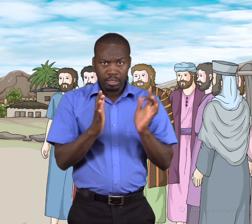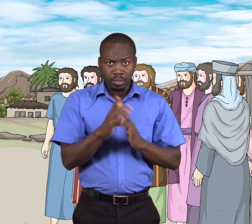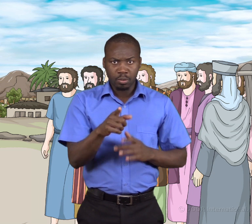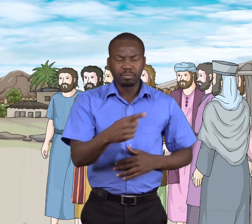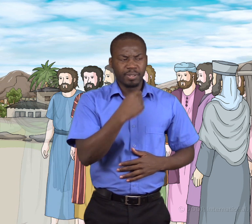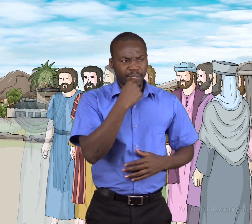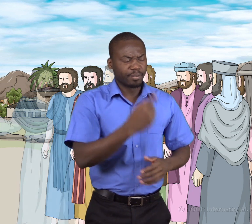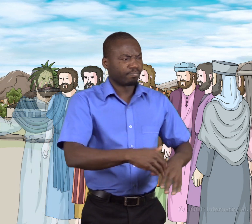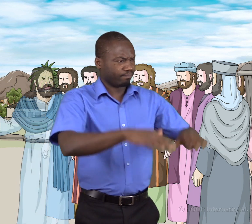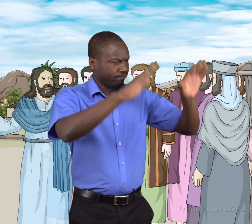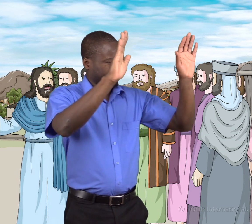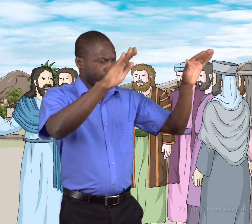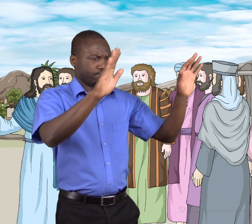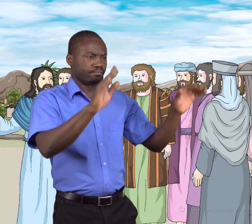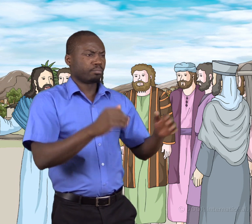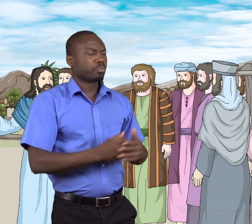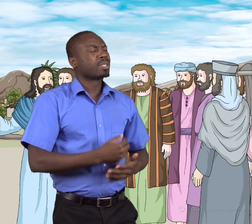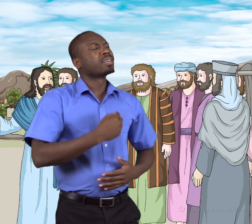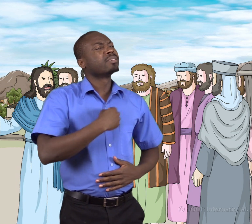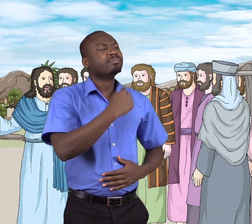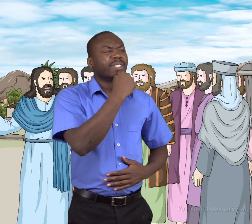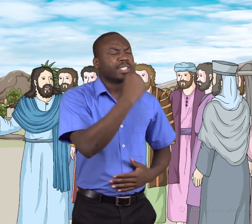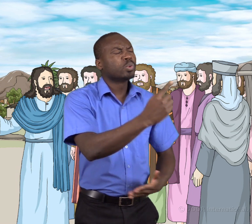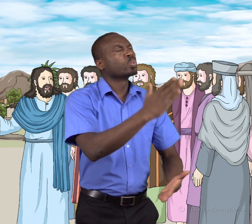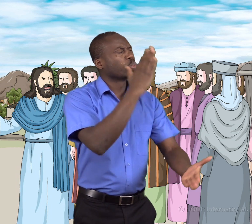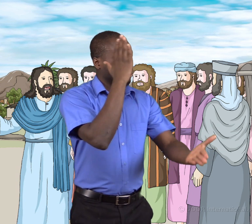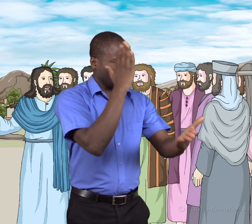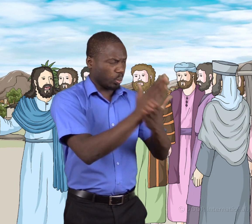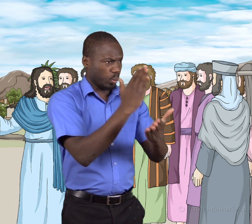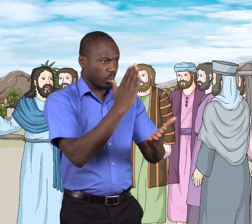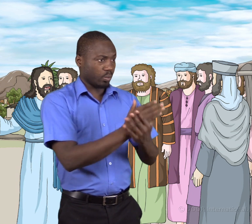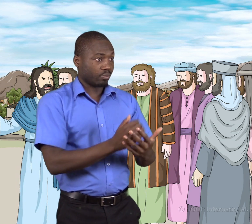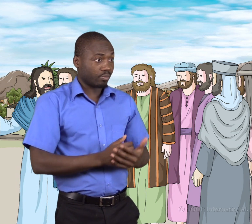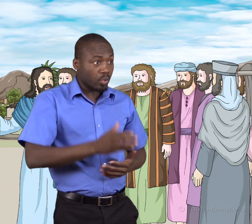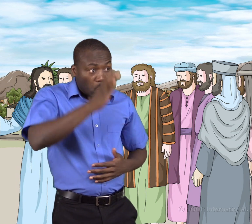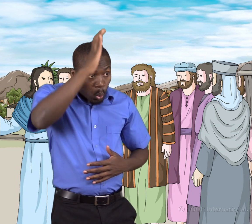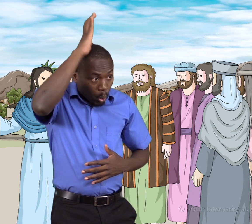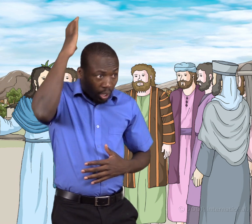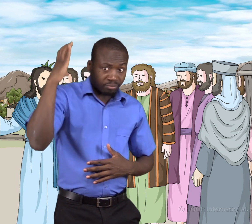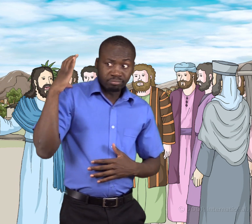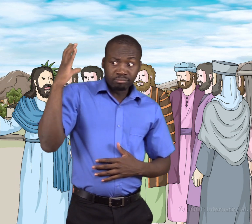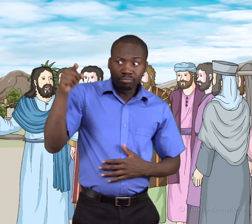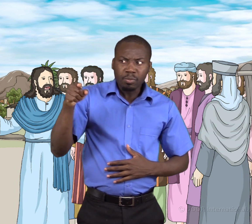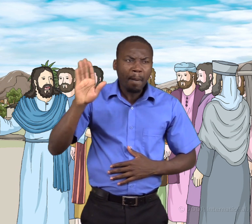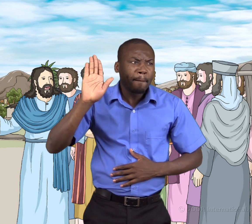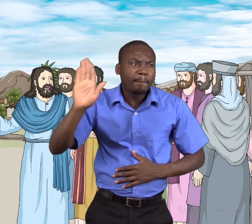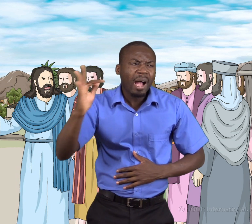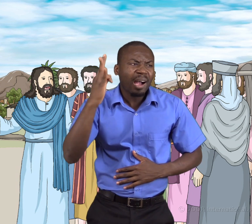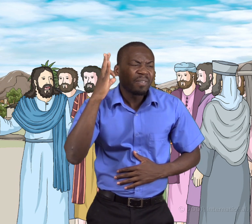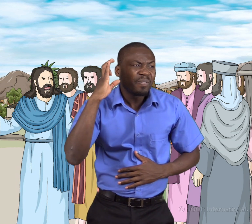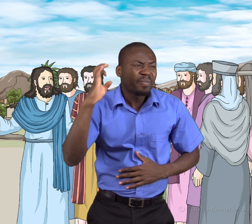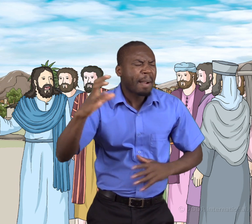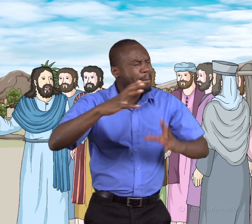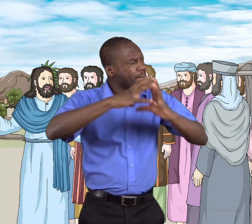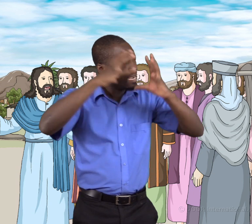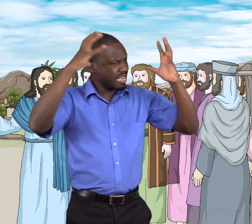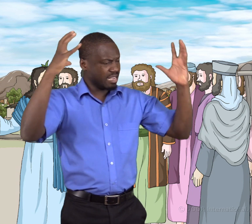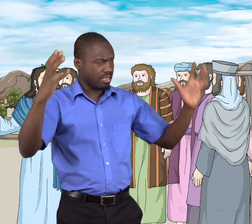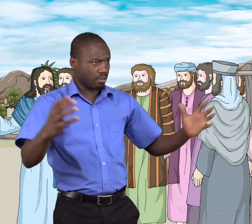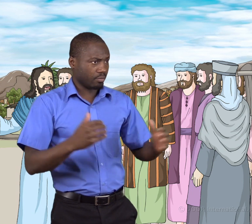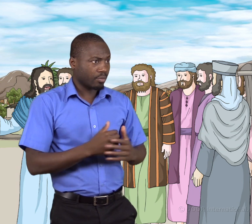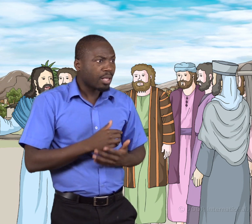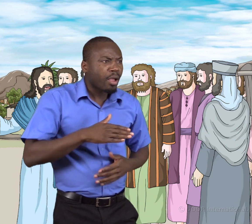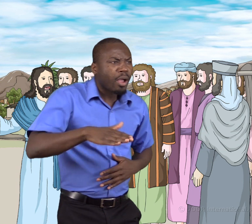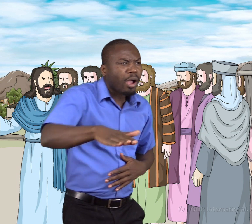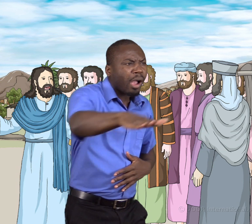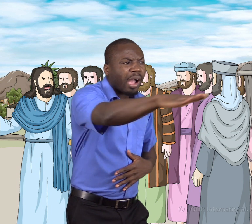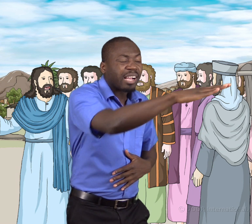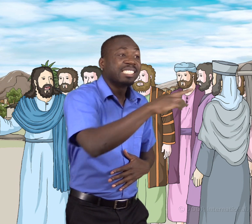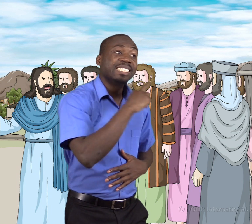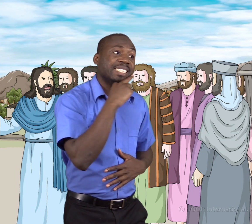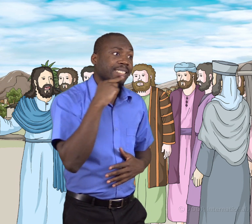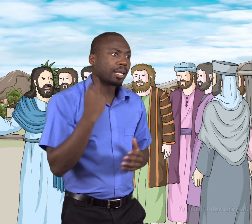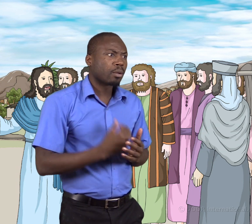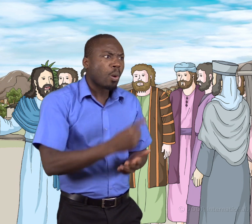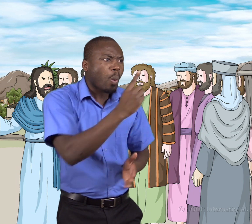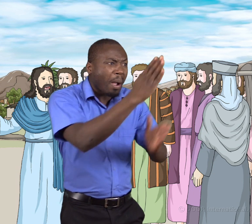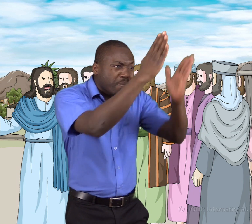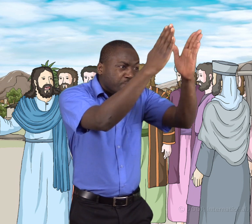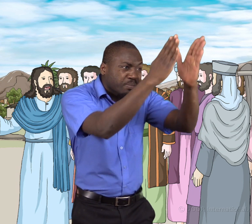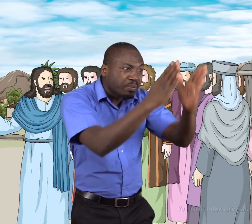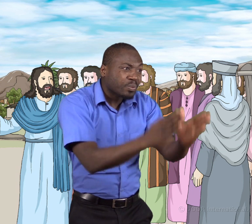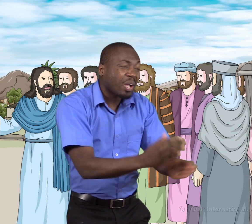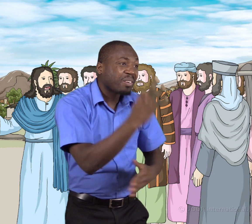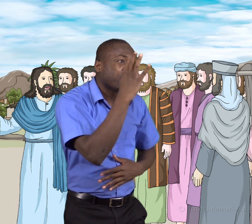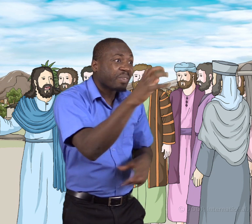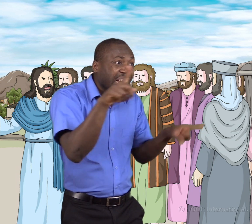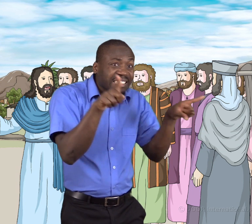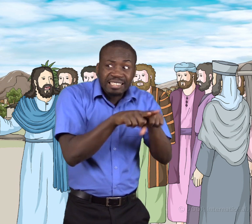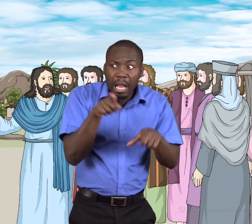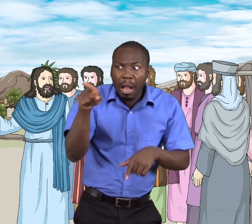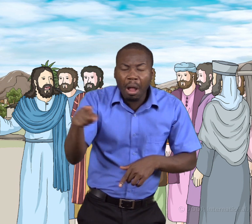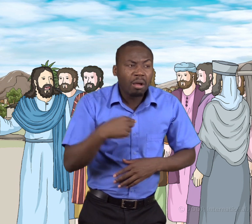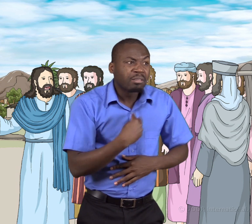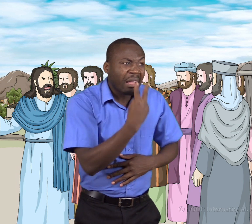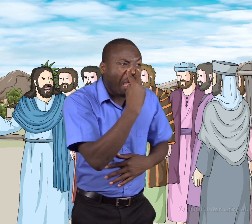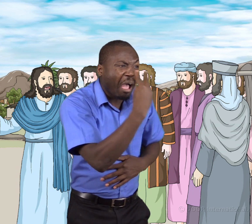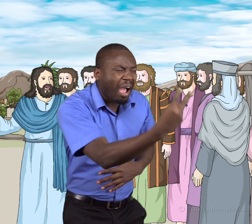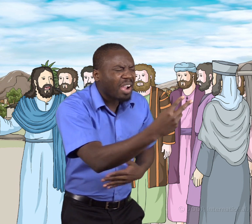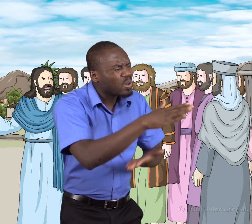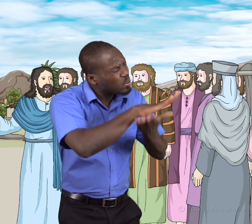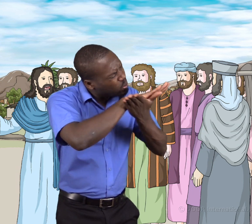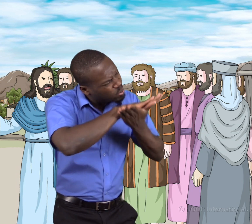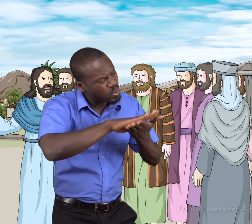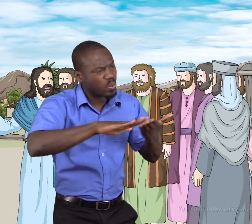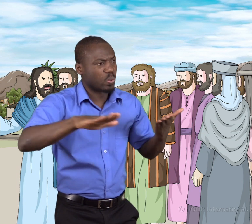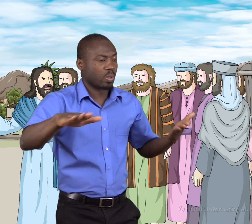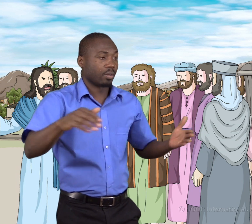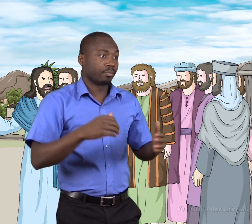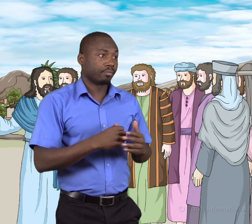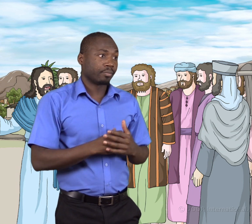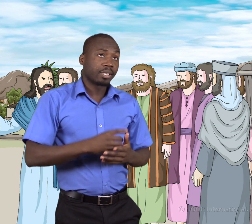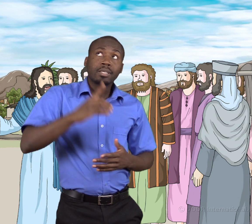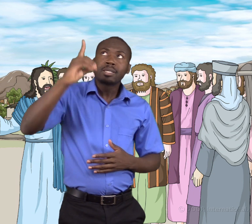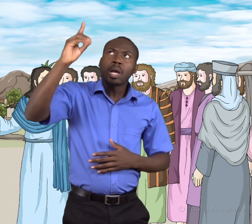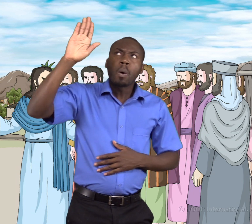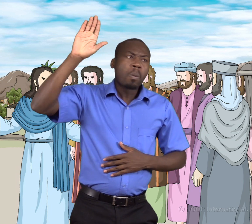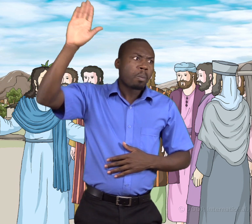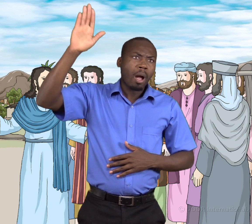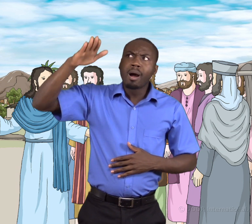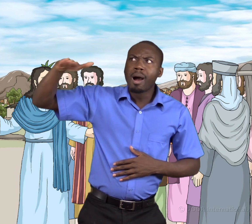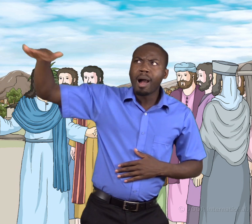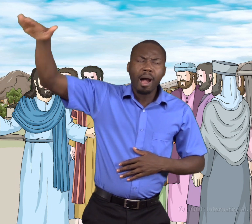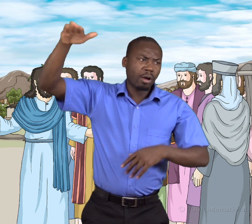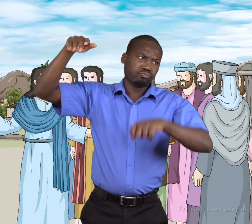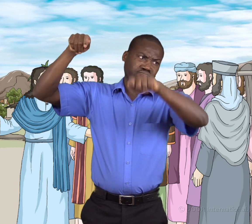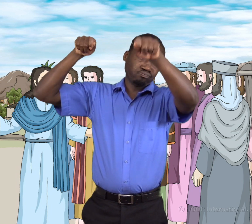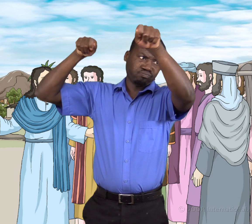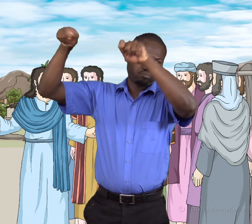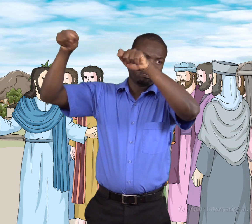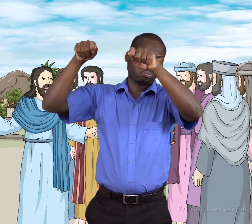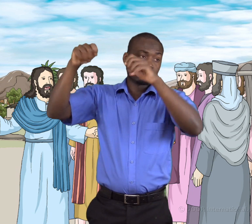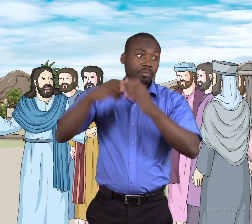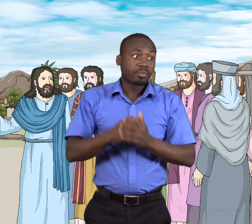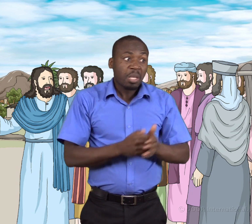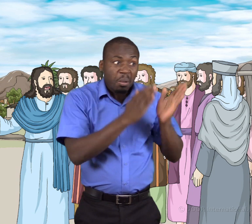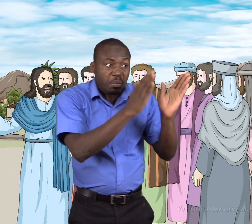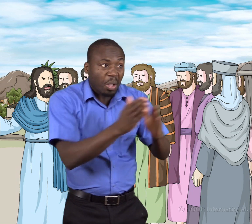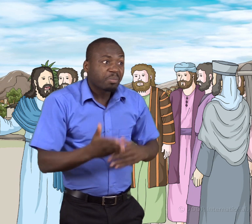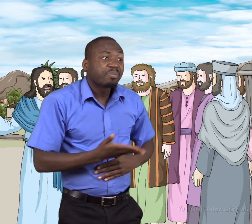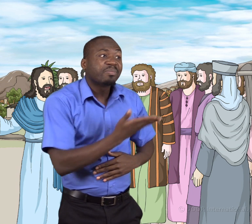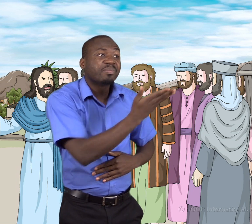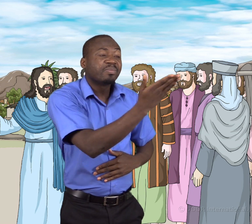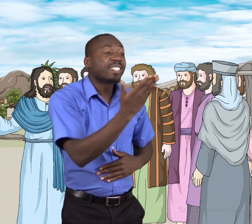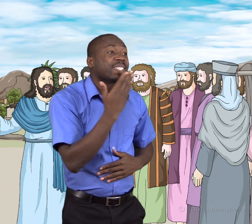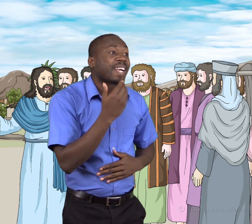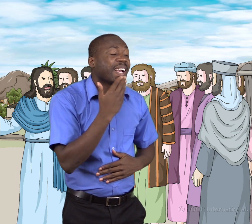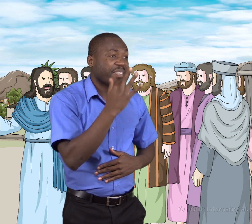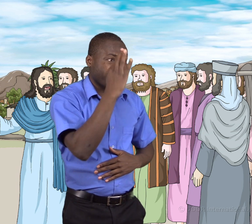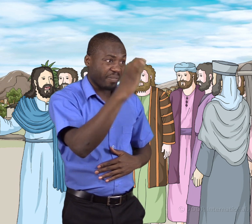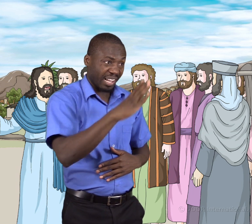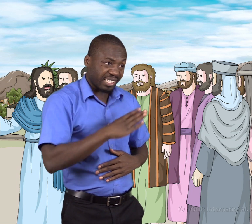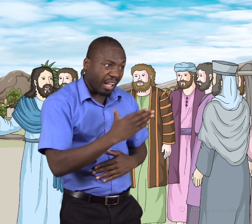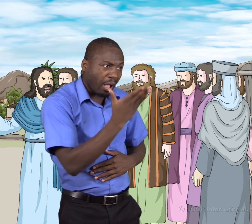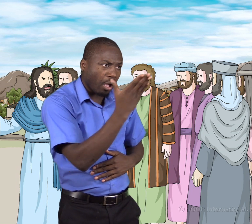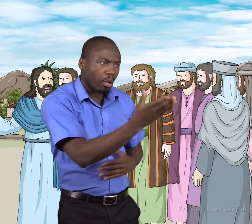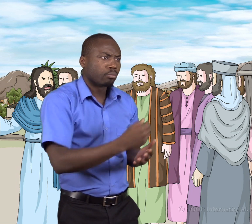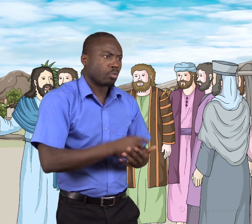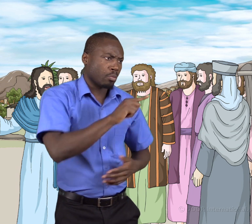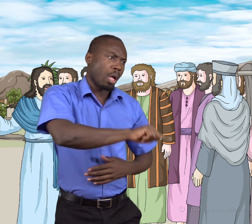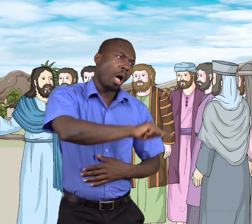When Jesus heard this, He marveled and said to those following Him, “Truly I tell you, I have not found anyone in Israel with such great faith.